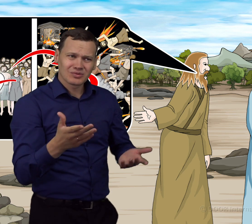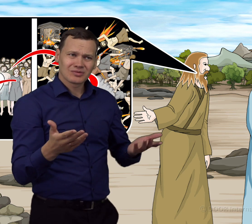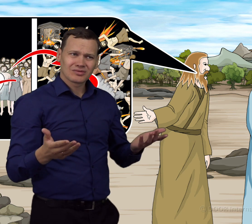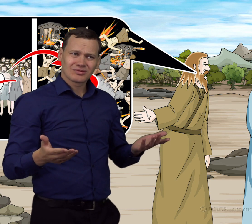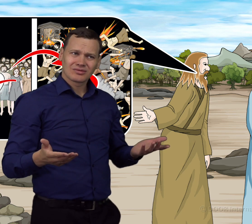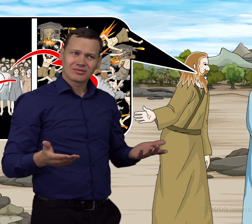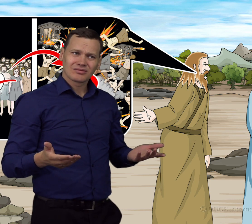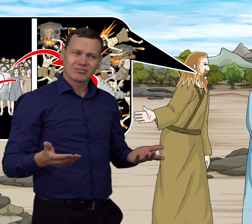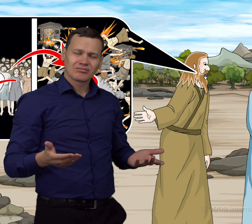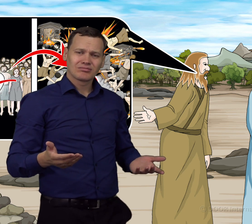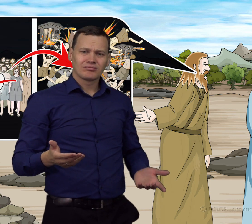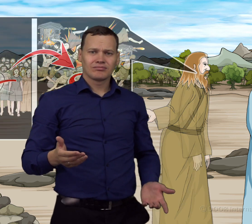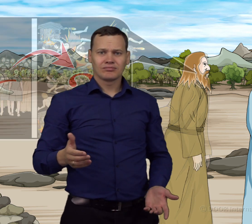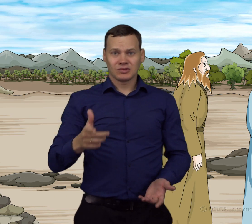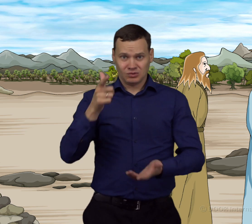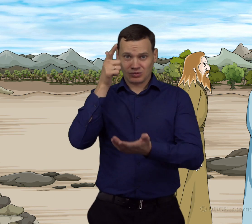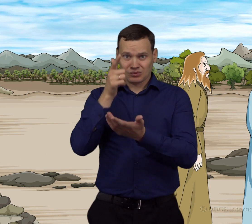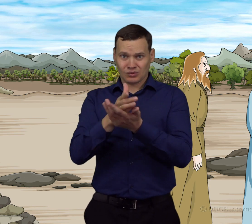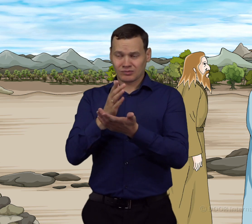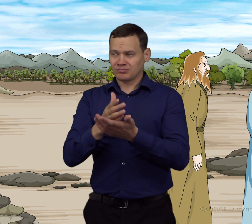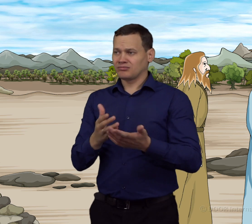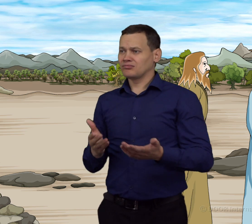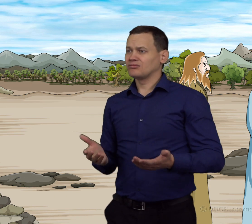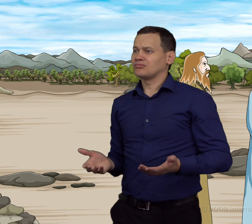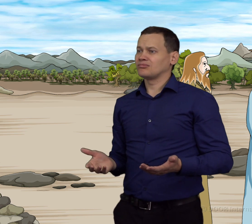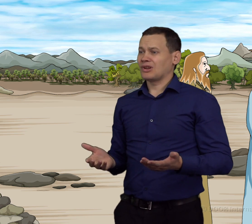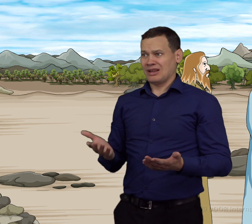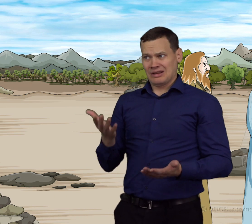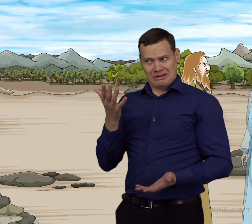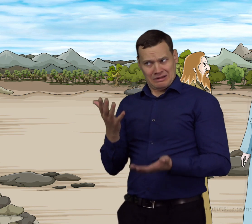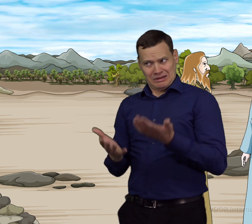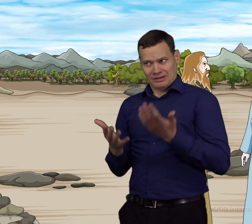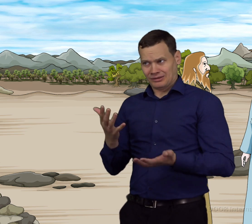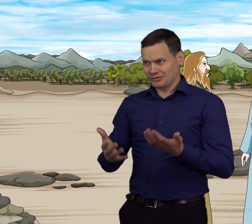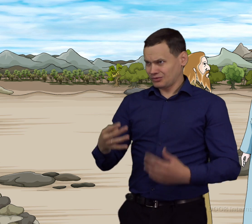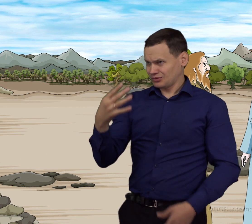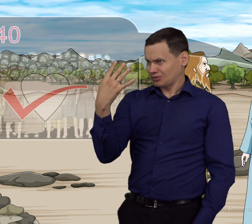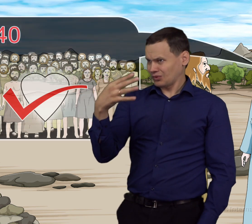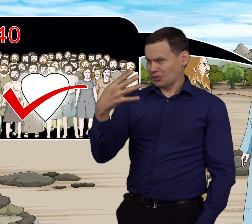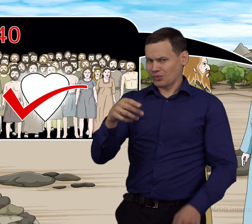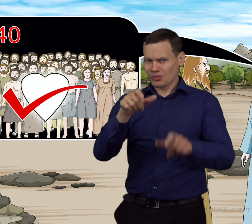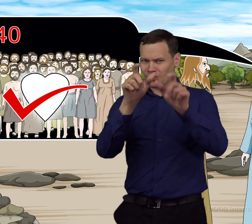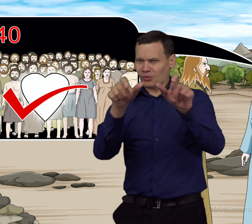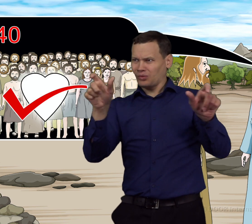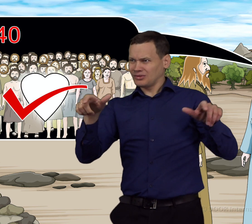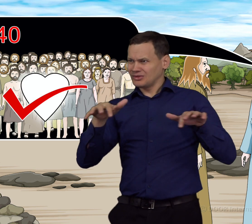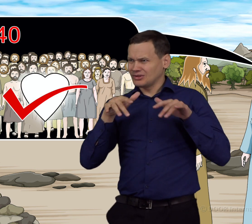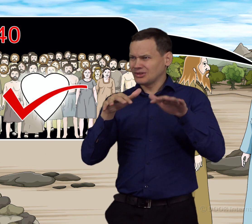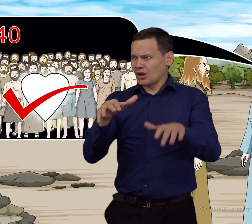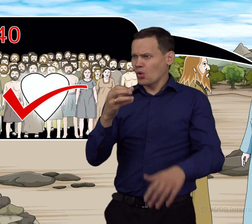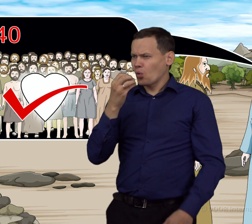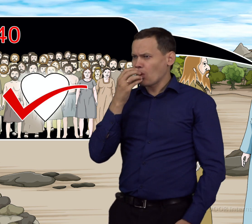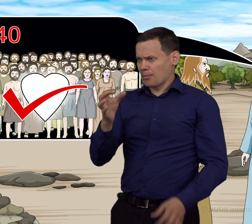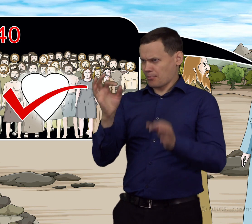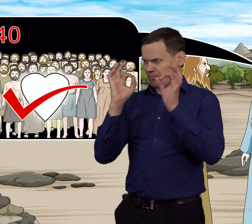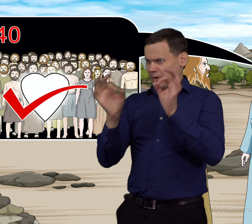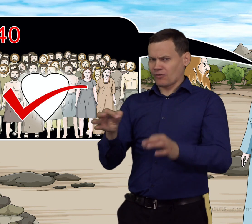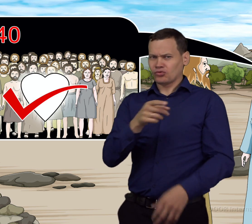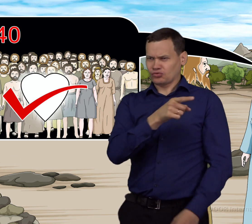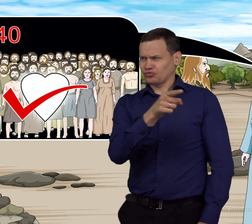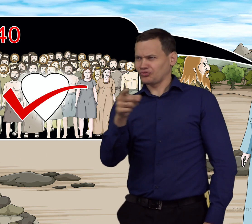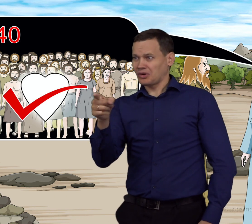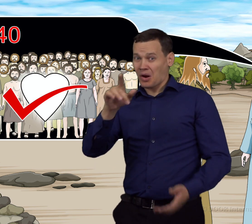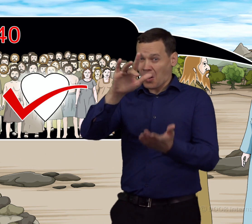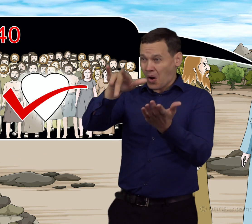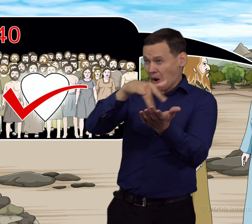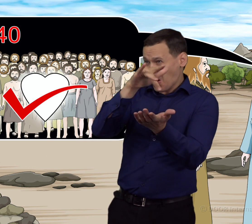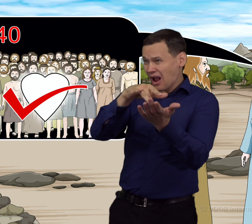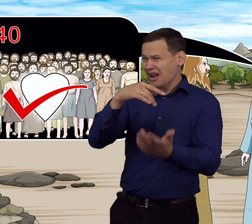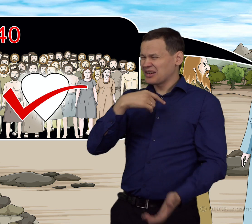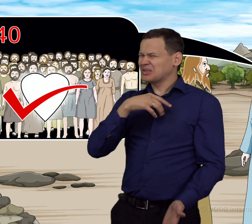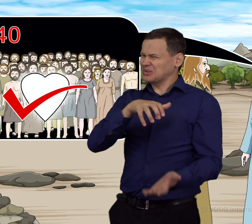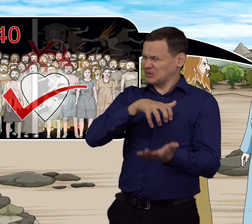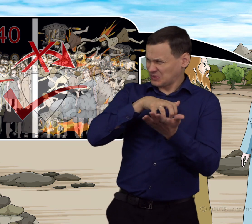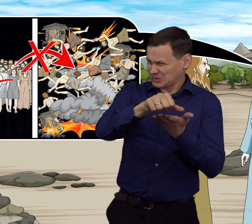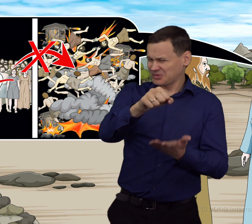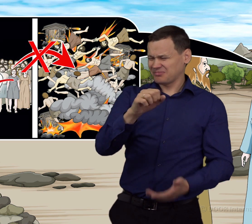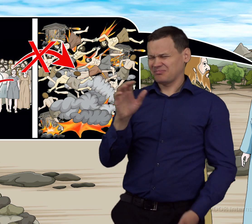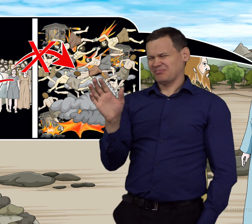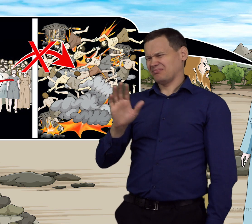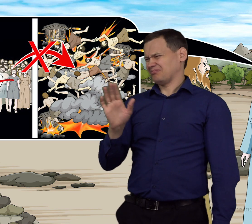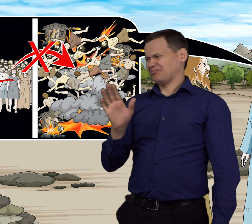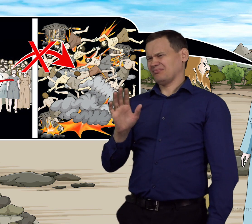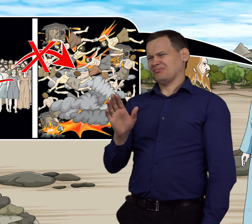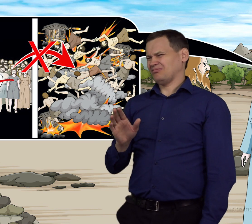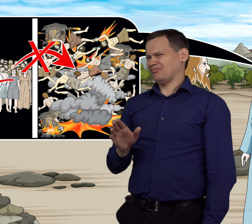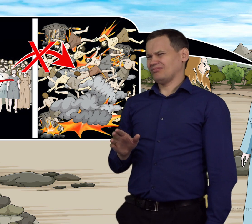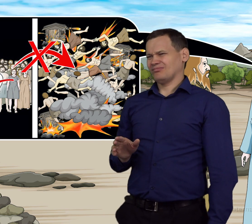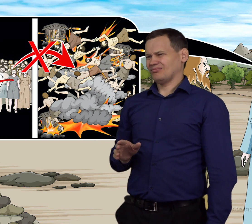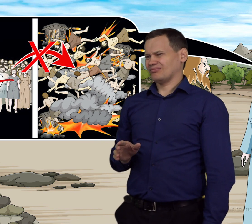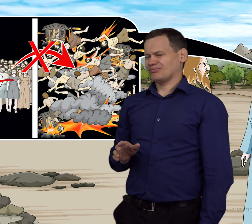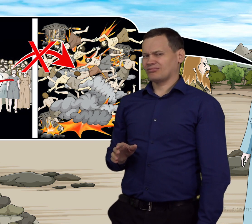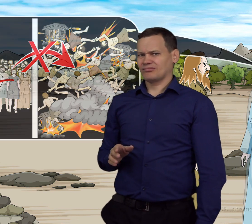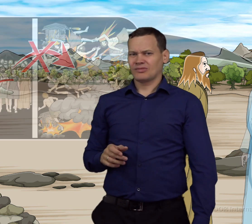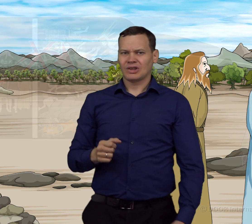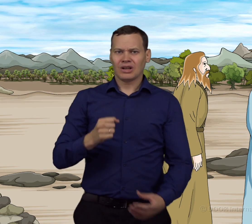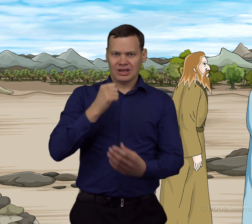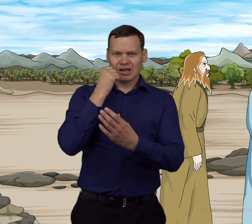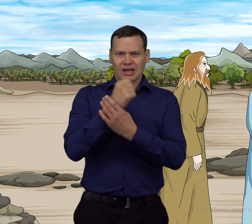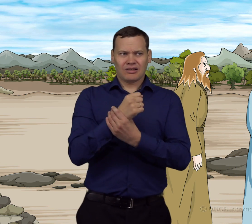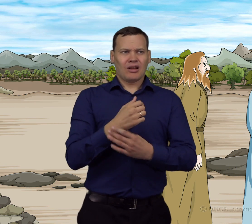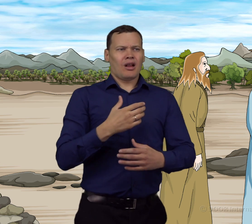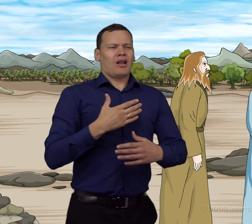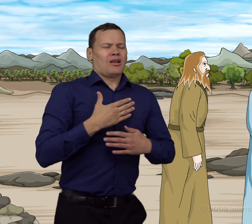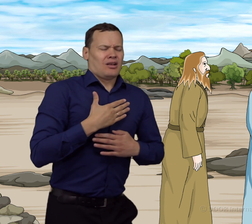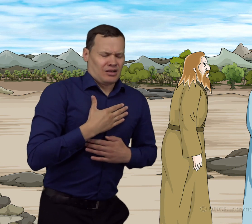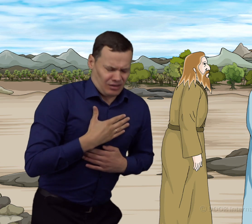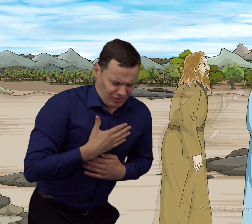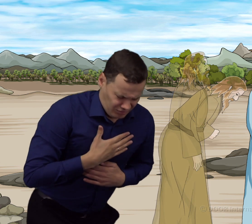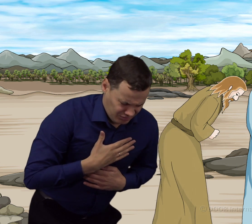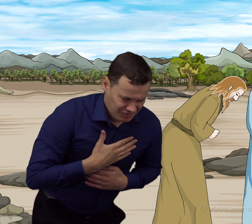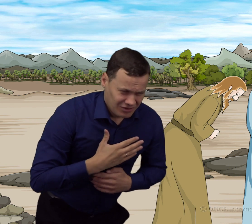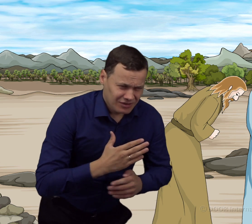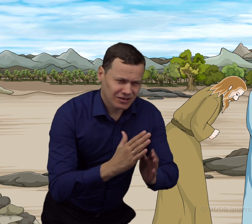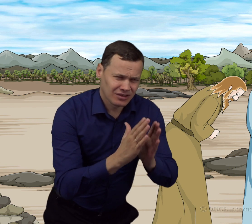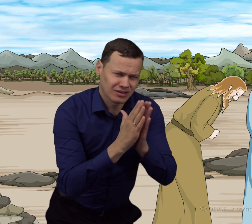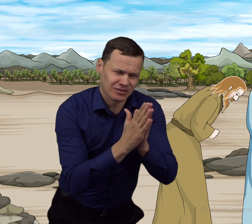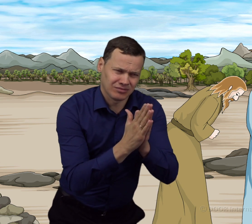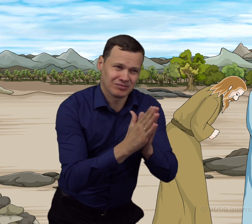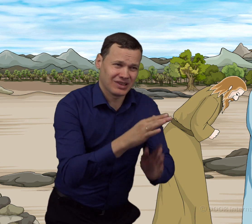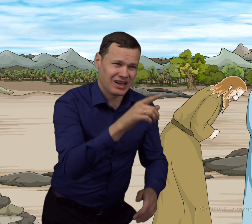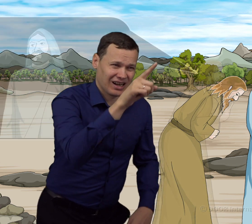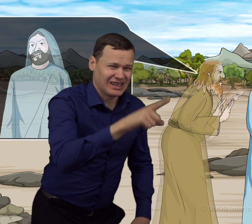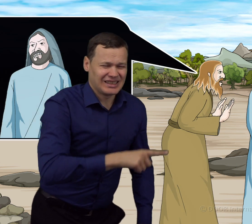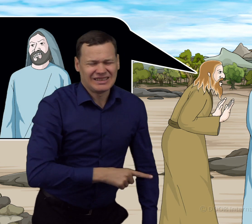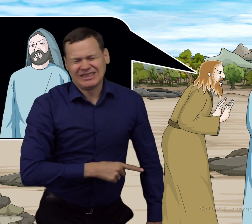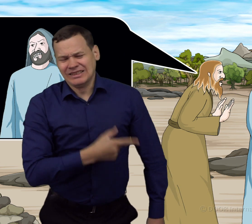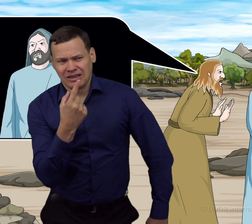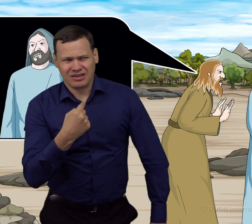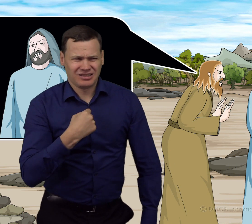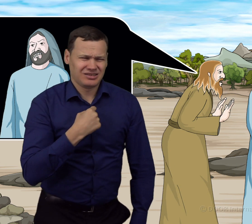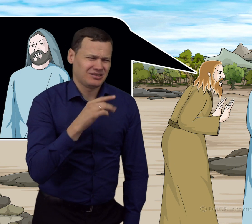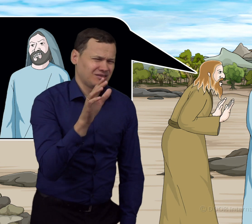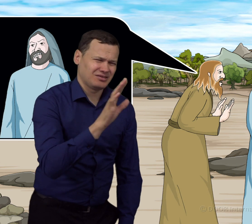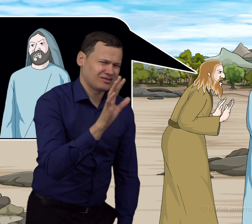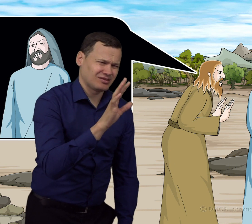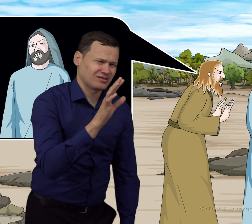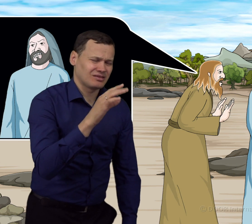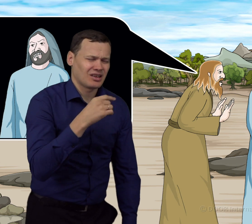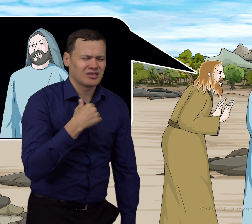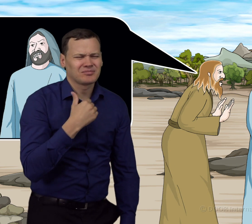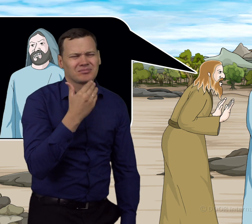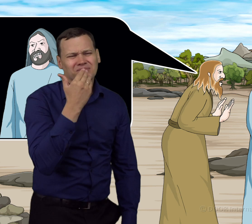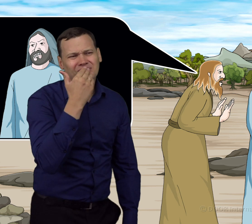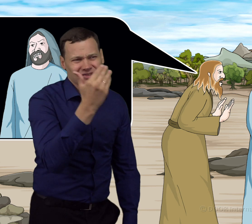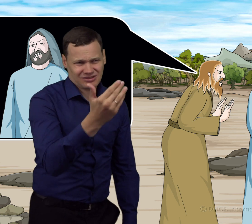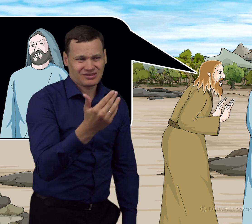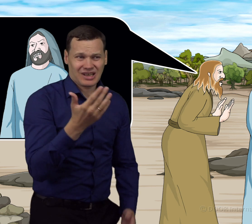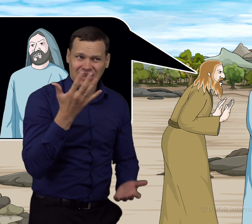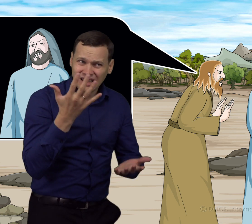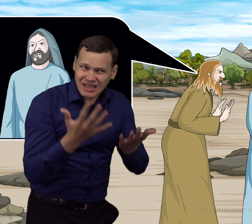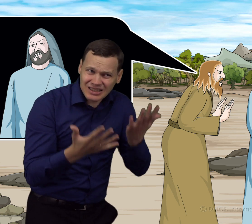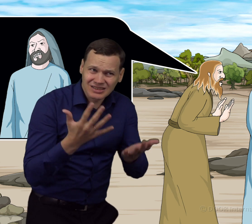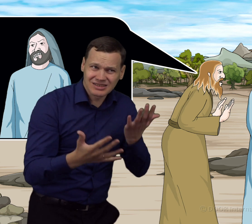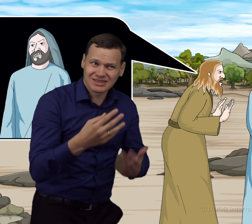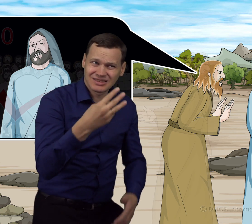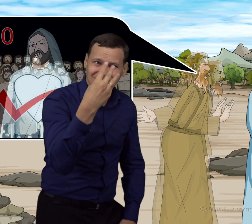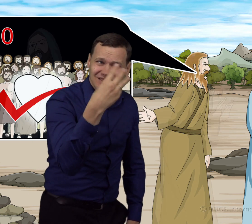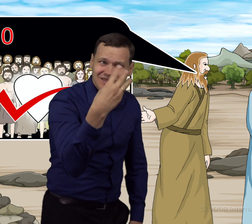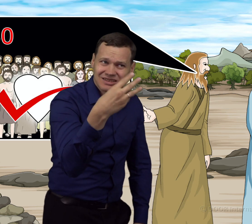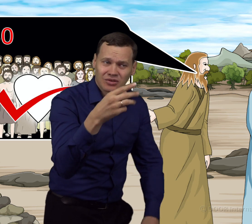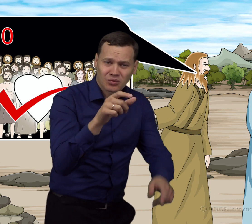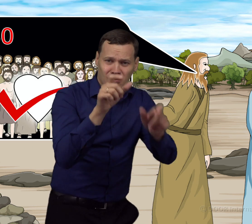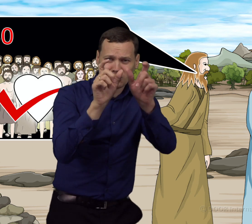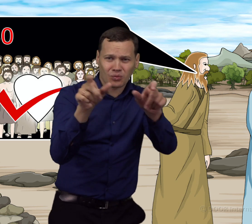He answered, “On account of the forty, I will not do it.” Then Abraham said, “May the Lord not be angry, but let me speak further.